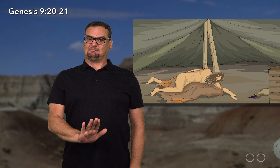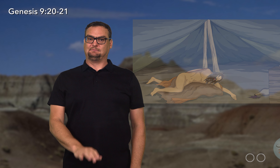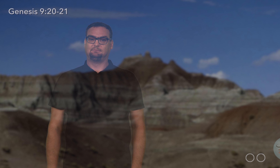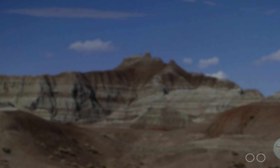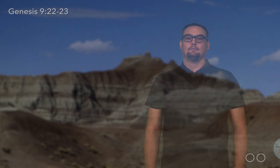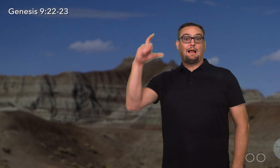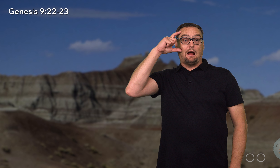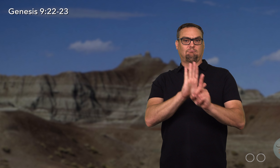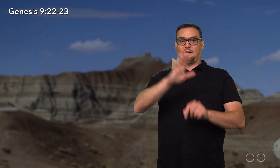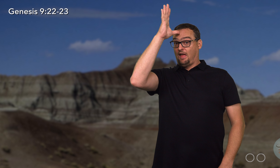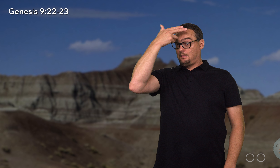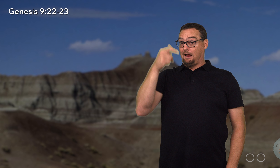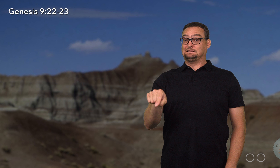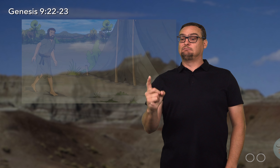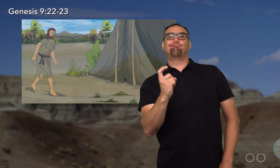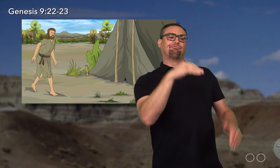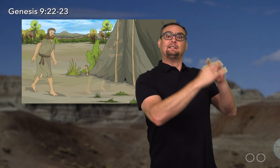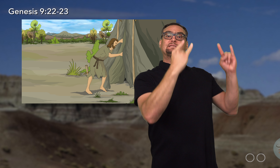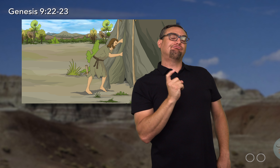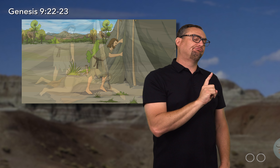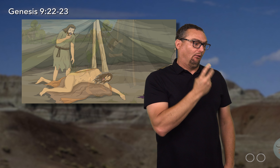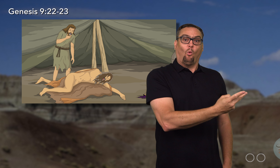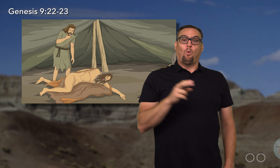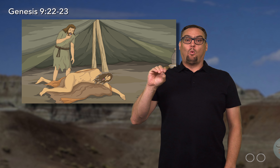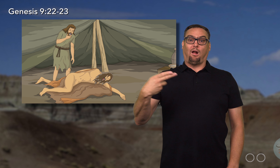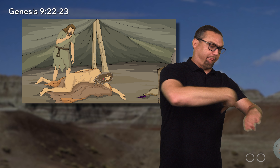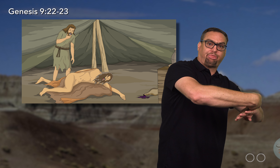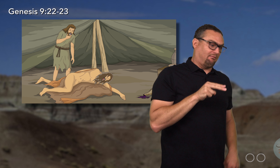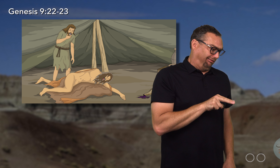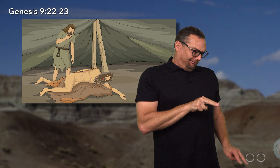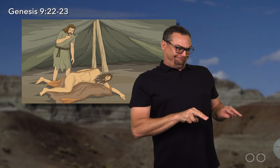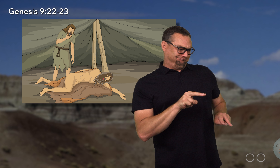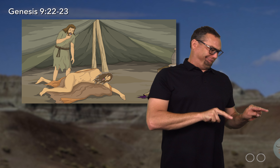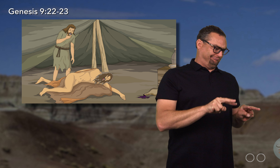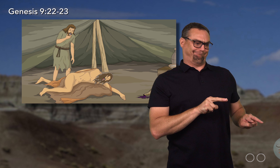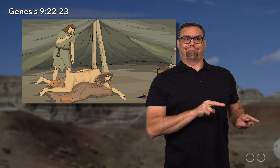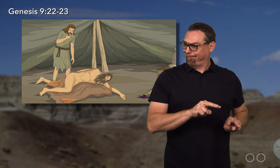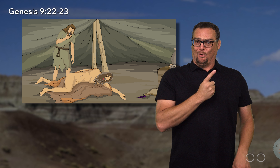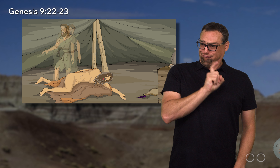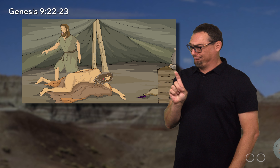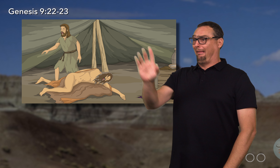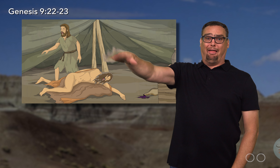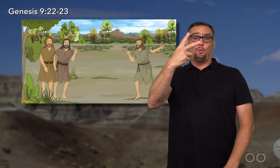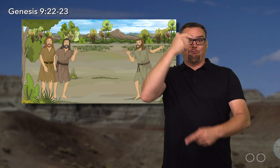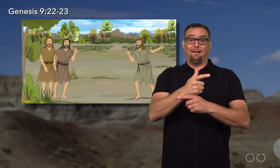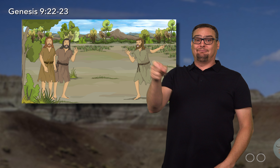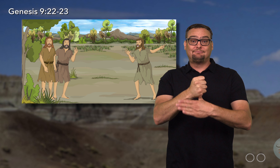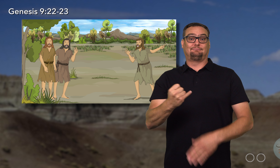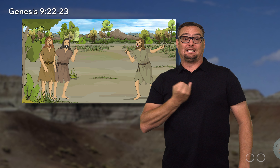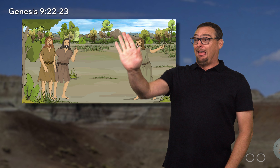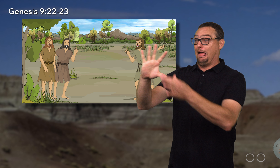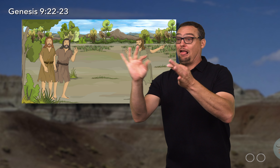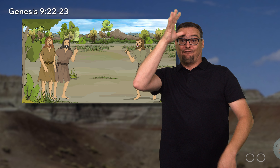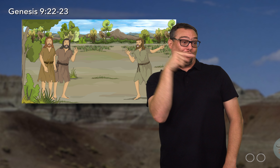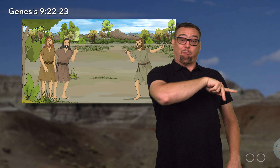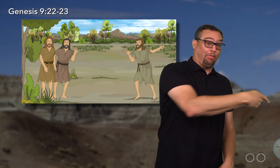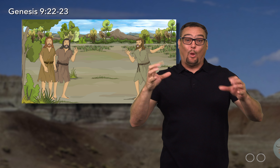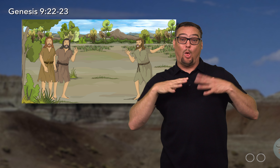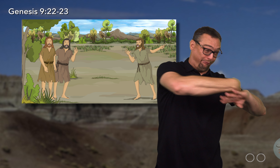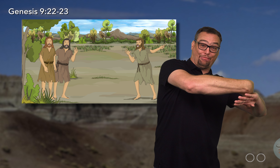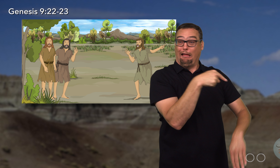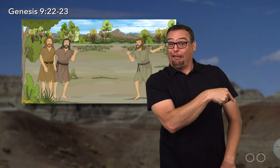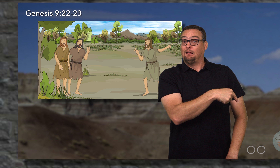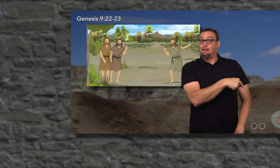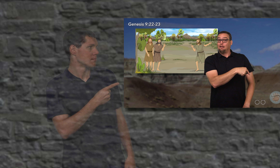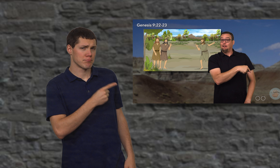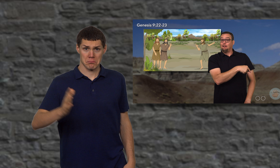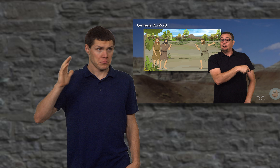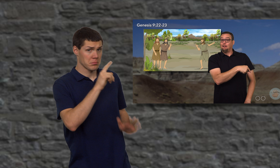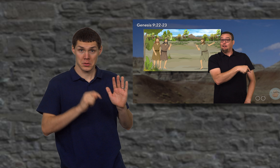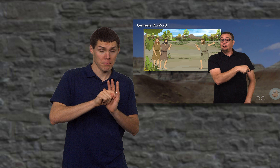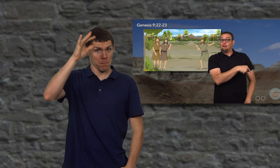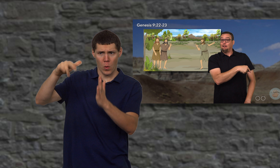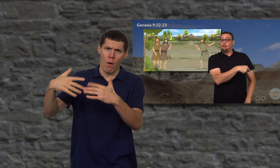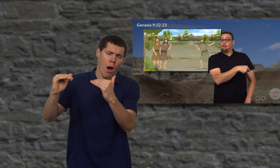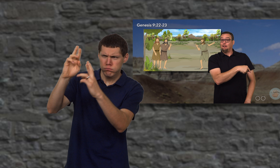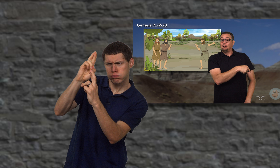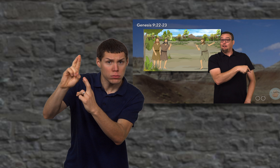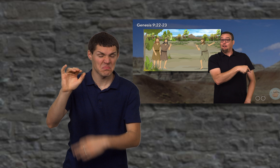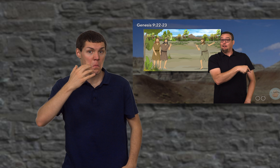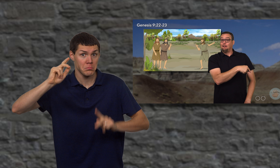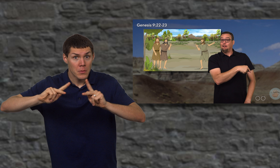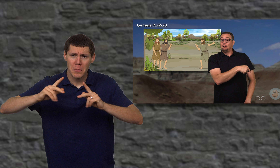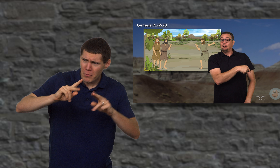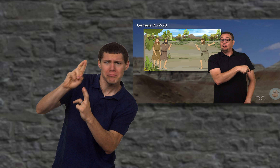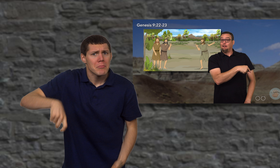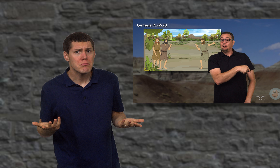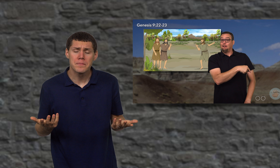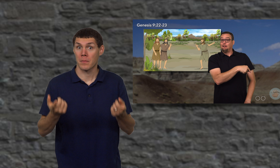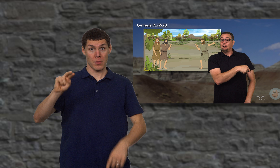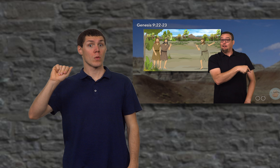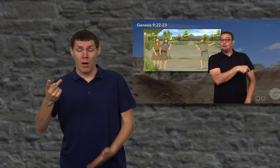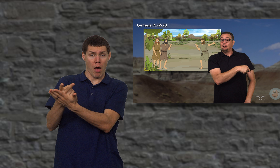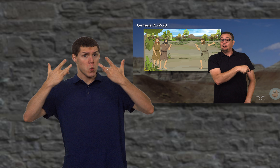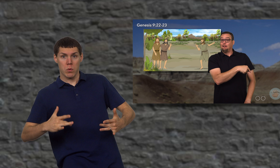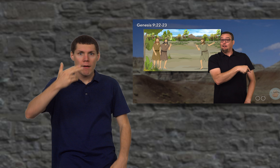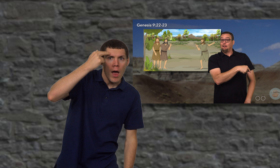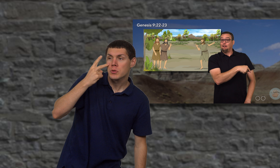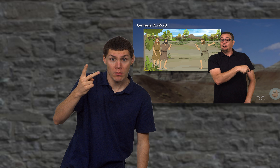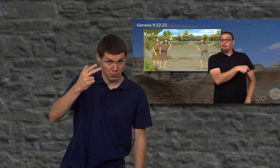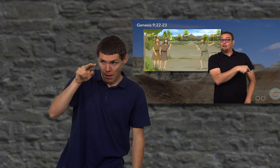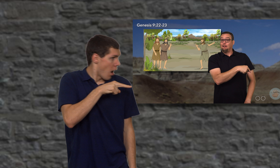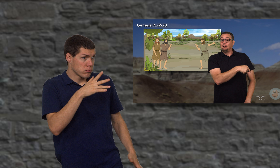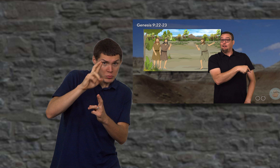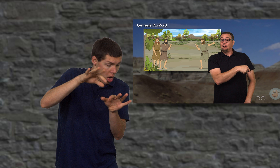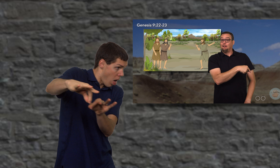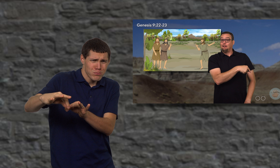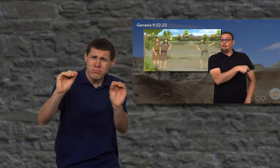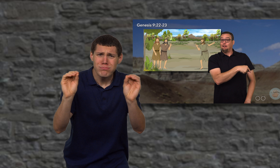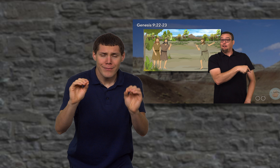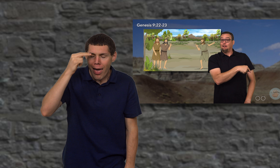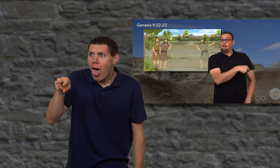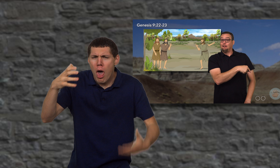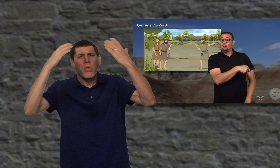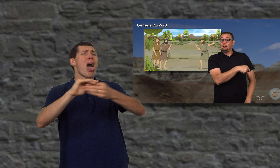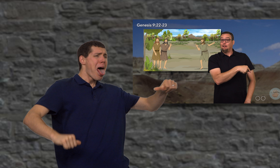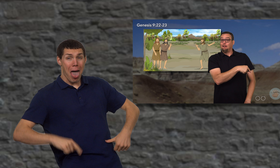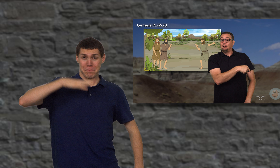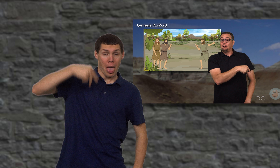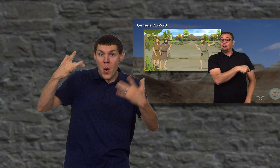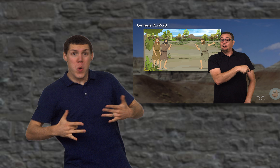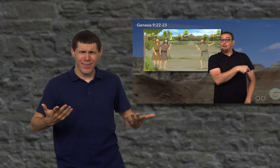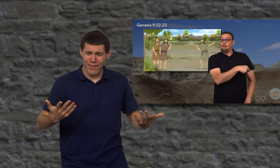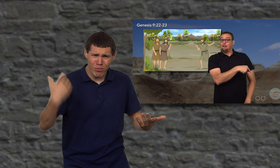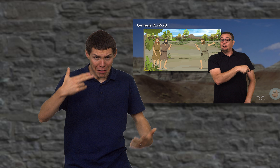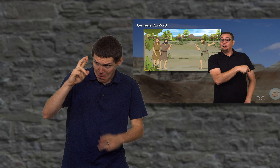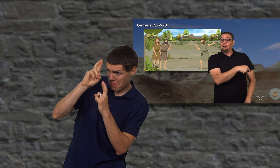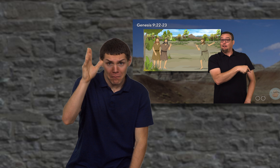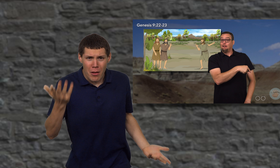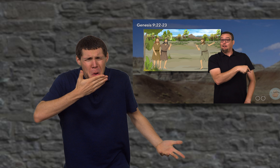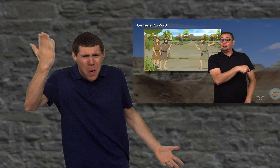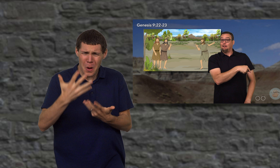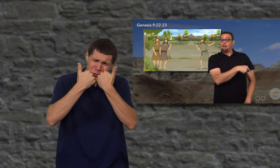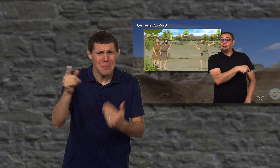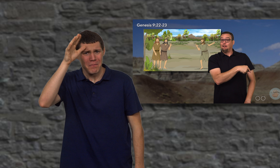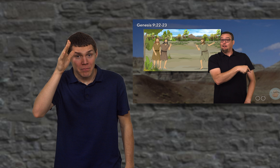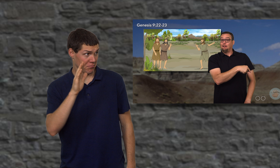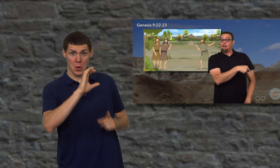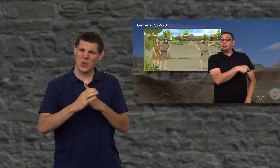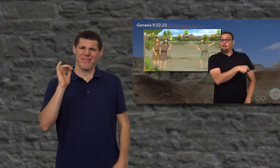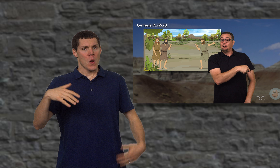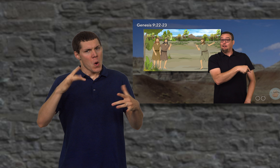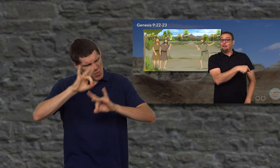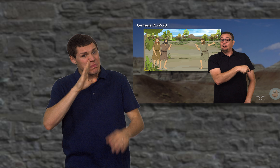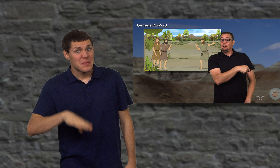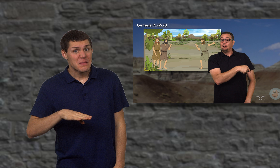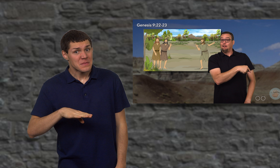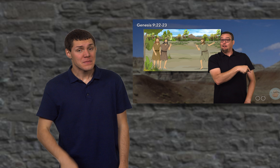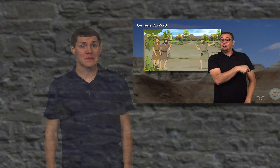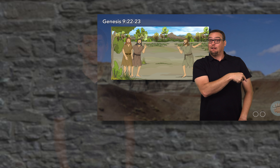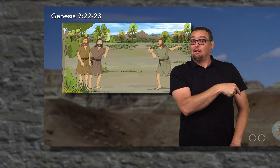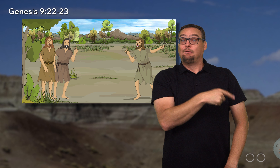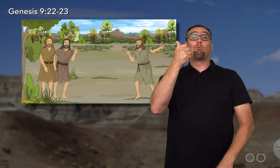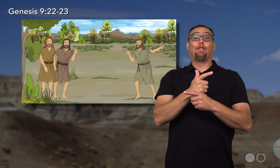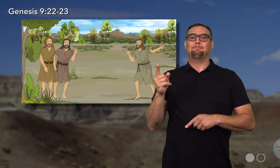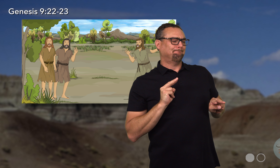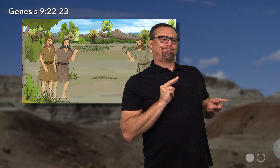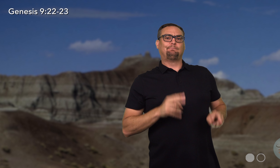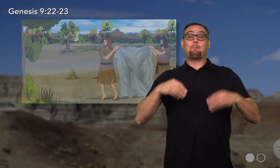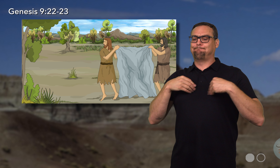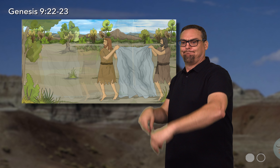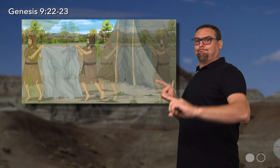And Ham, the father of Canaan, saw his father’s nakedness and told his two brothers outside.